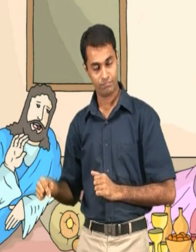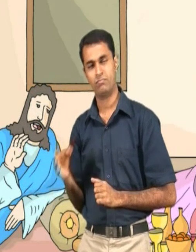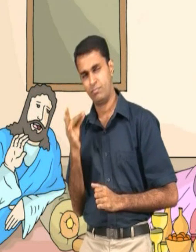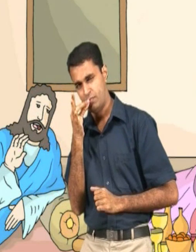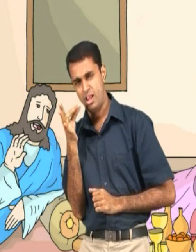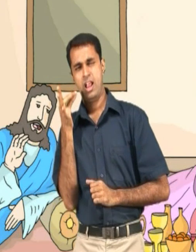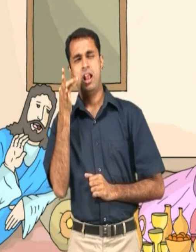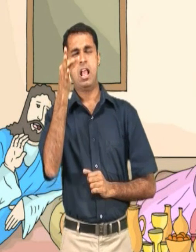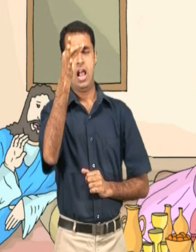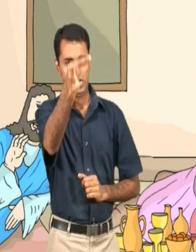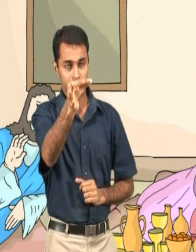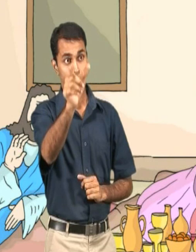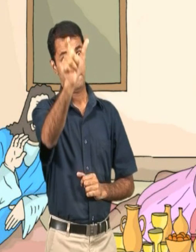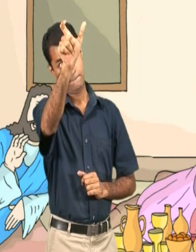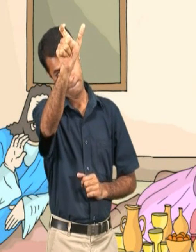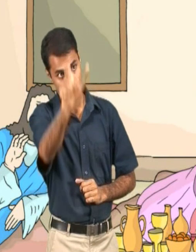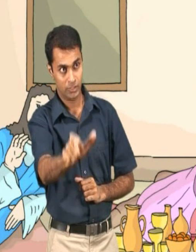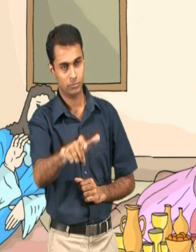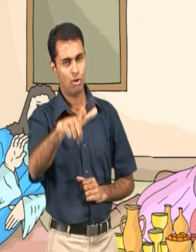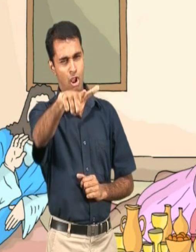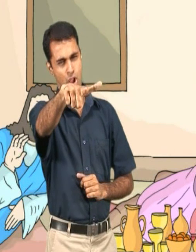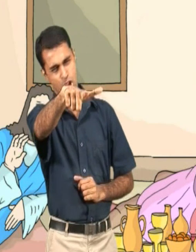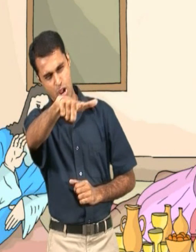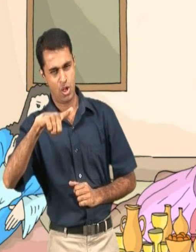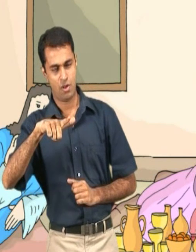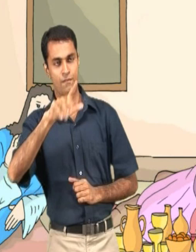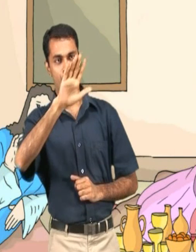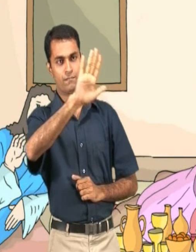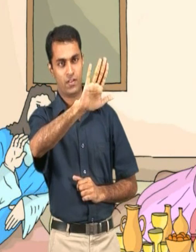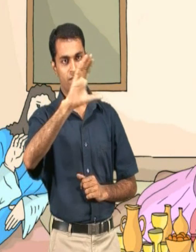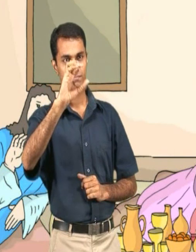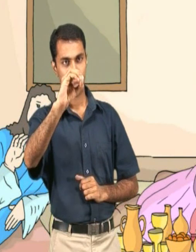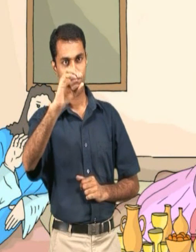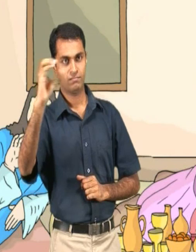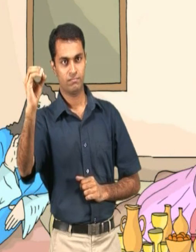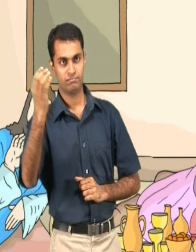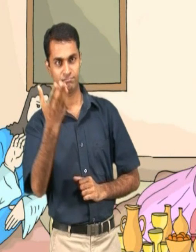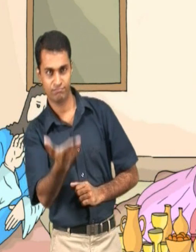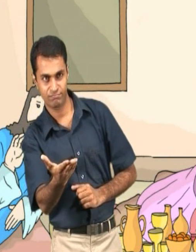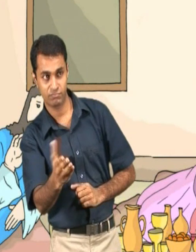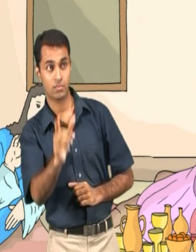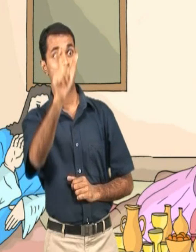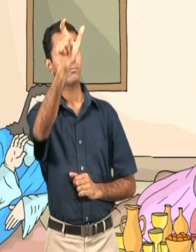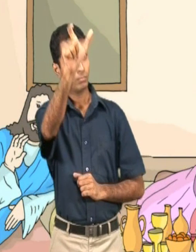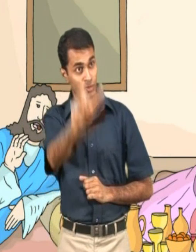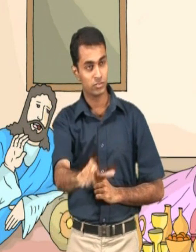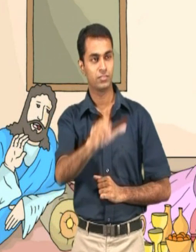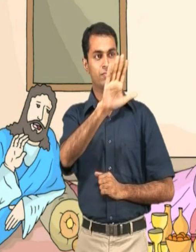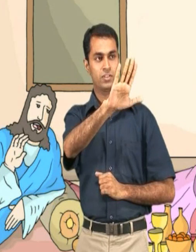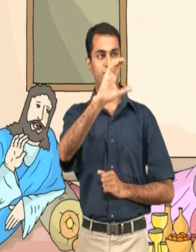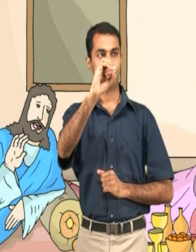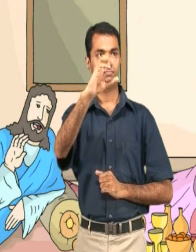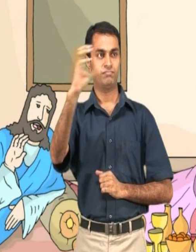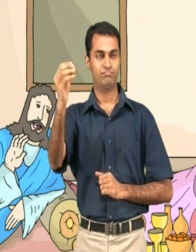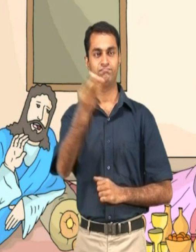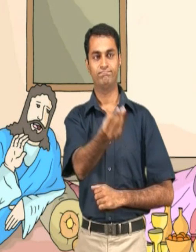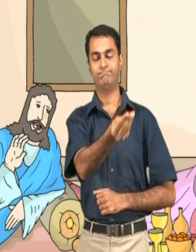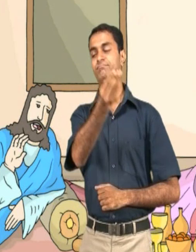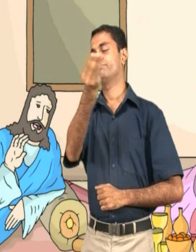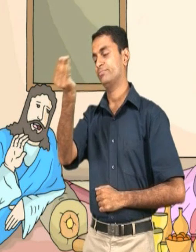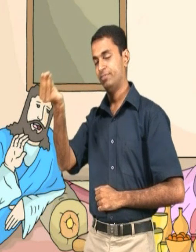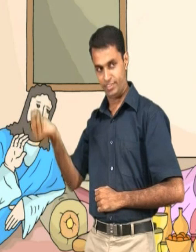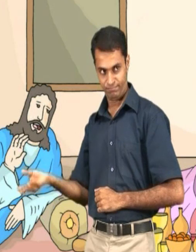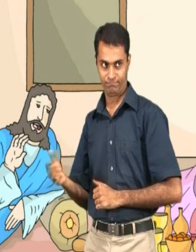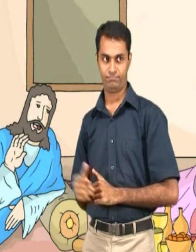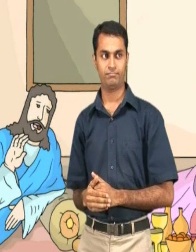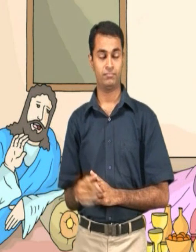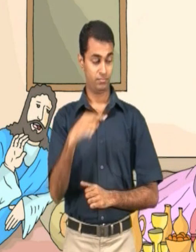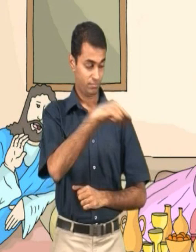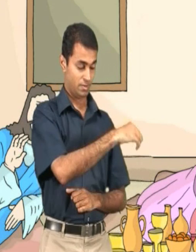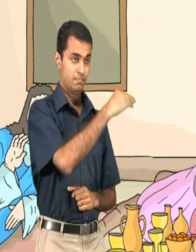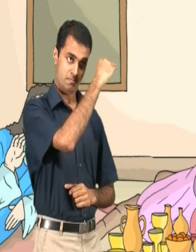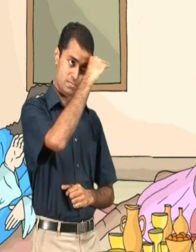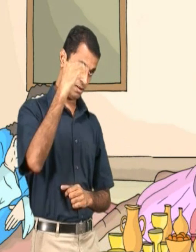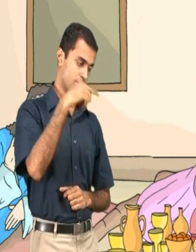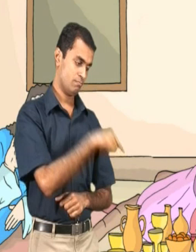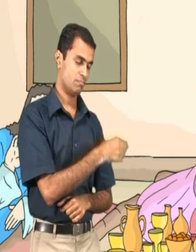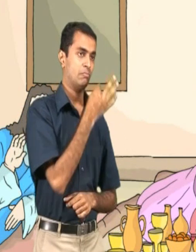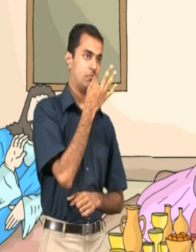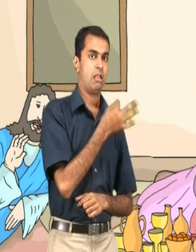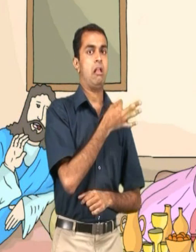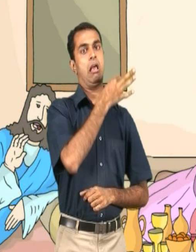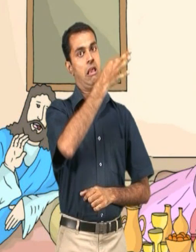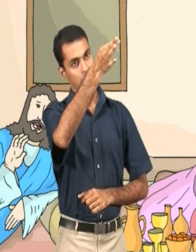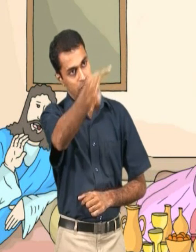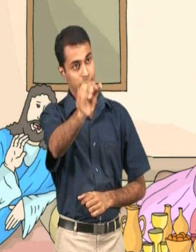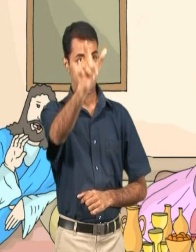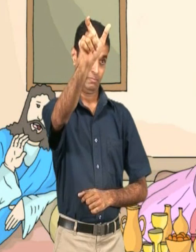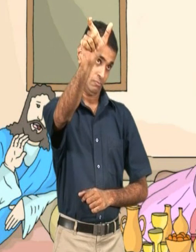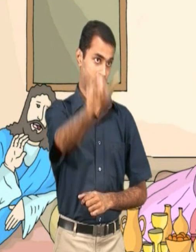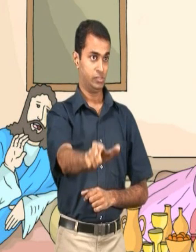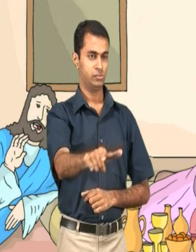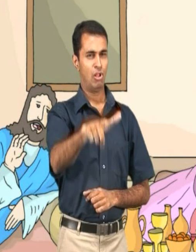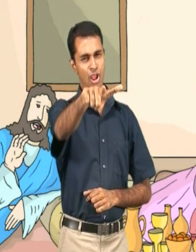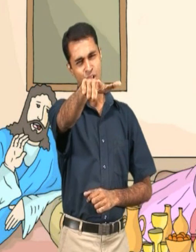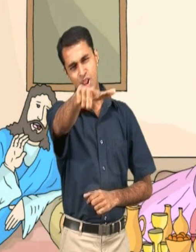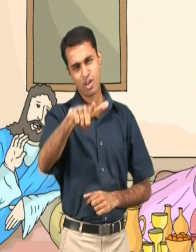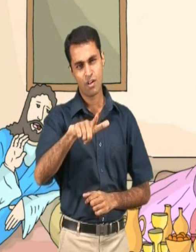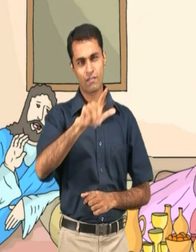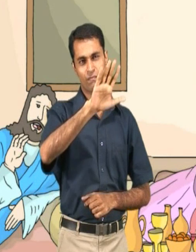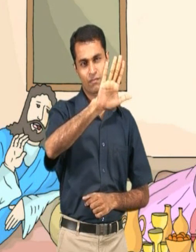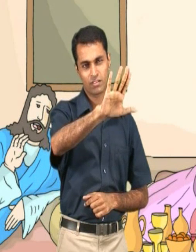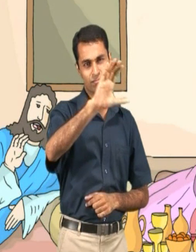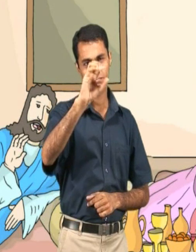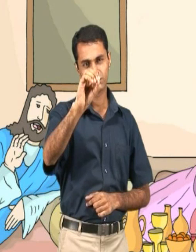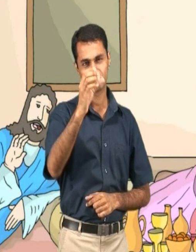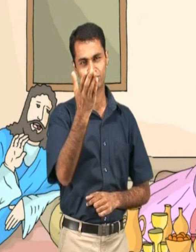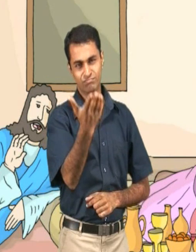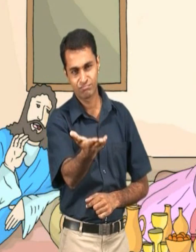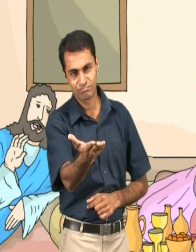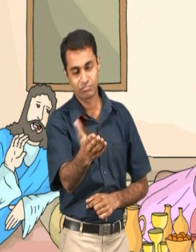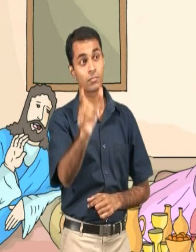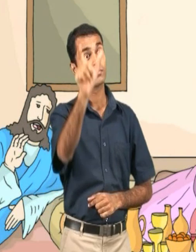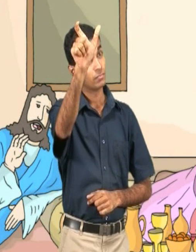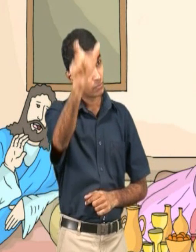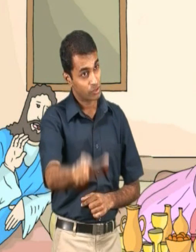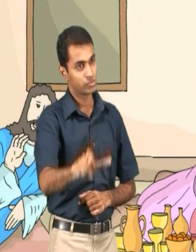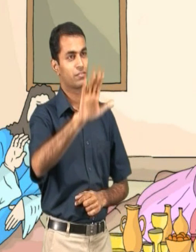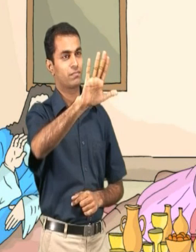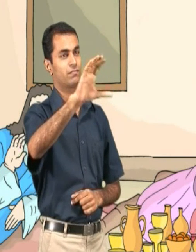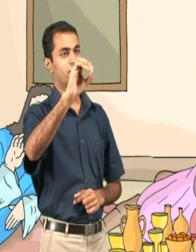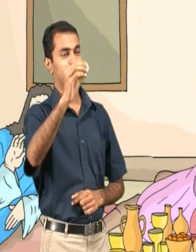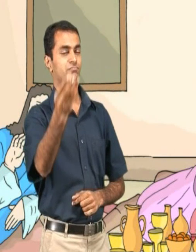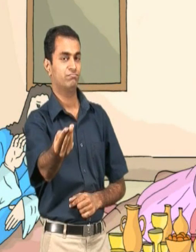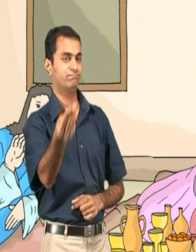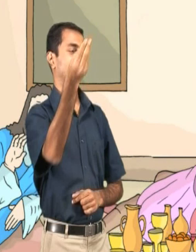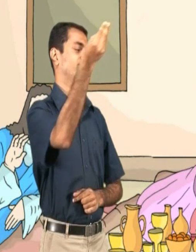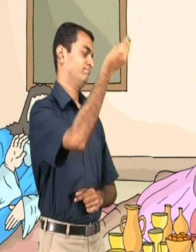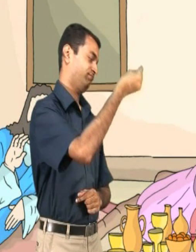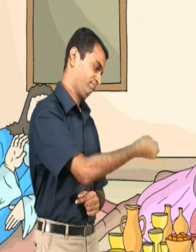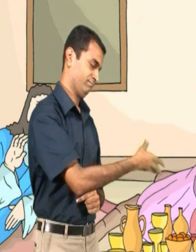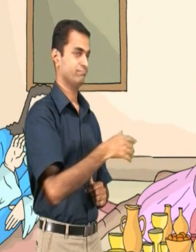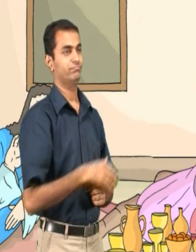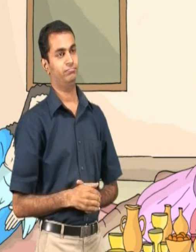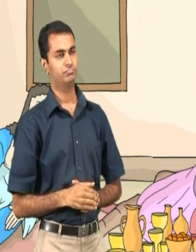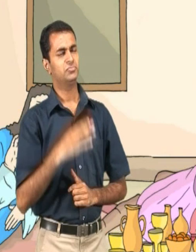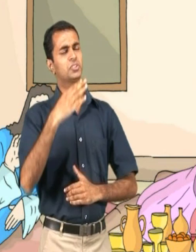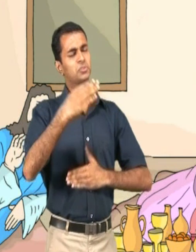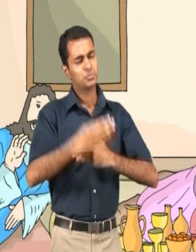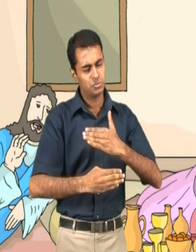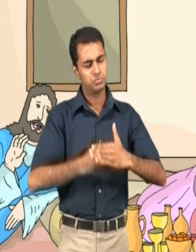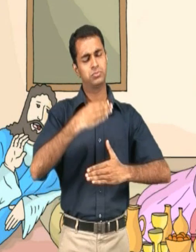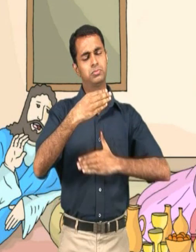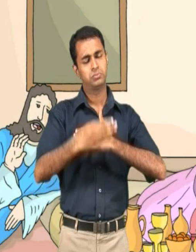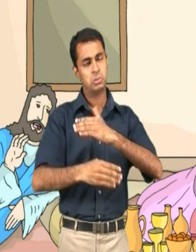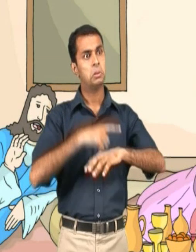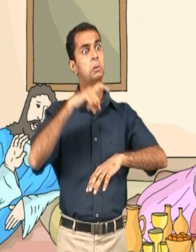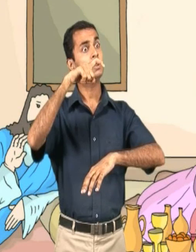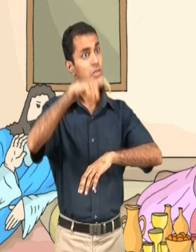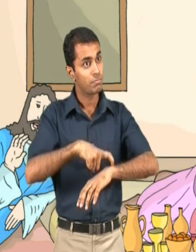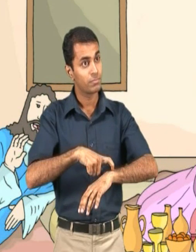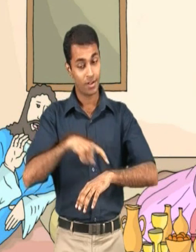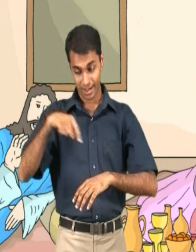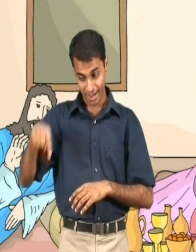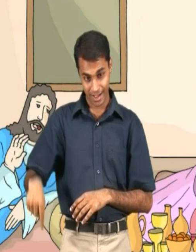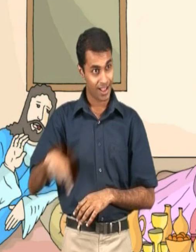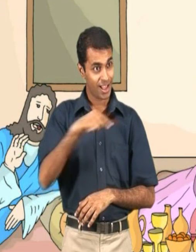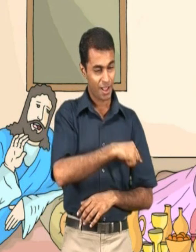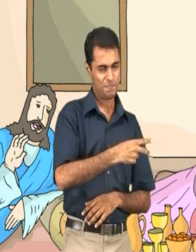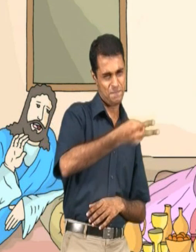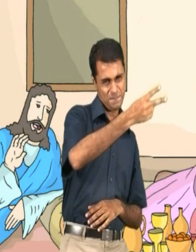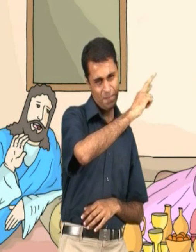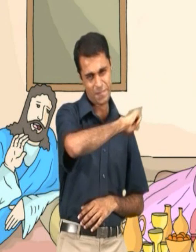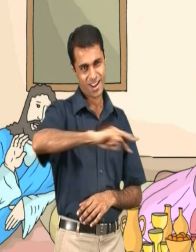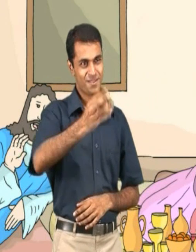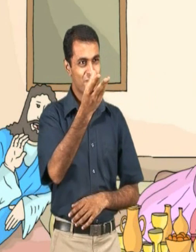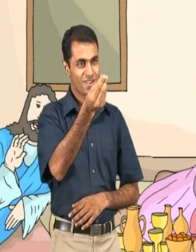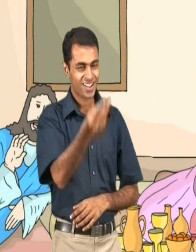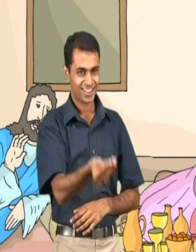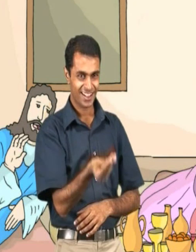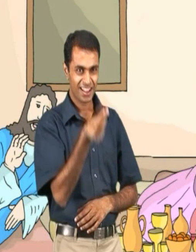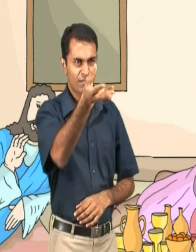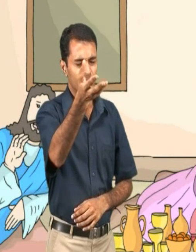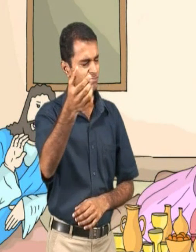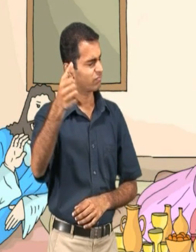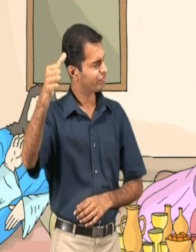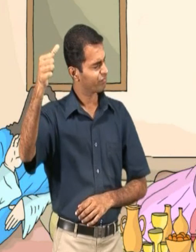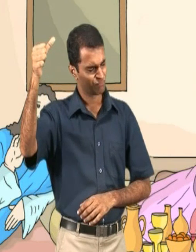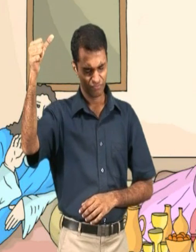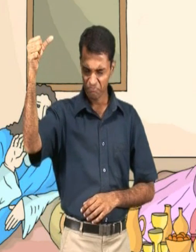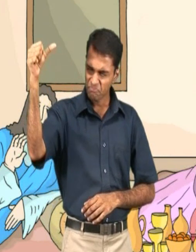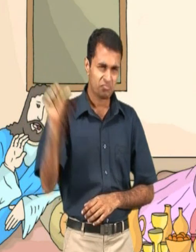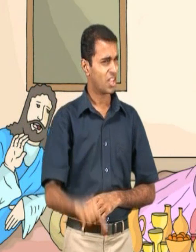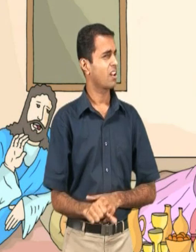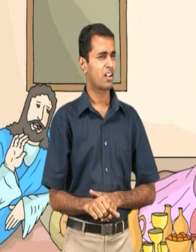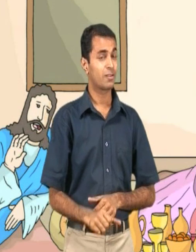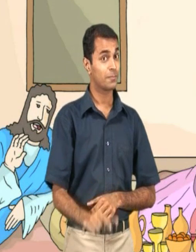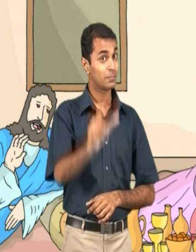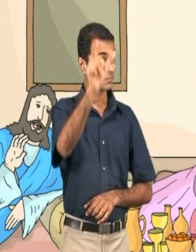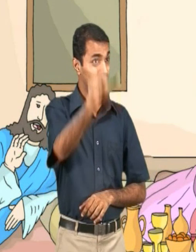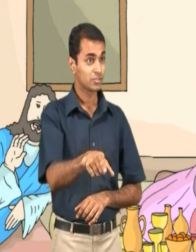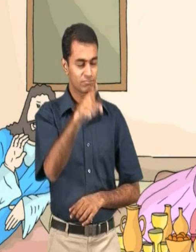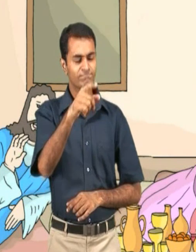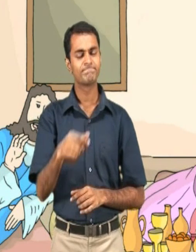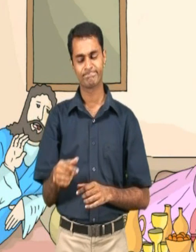“Two men were debtors to a certain moneylender. One owed him five hundred denarii, and the other fifty.